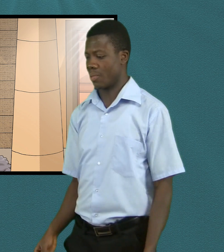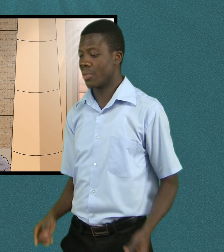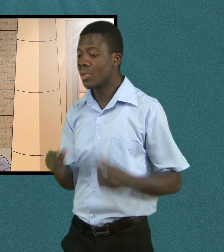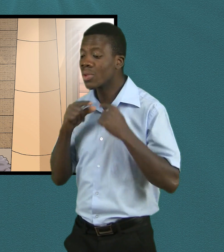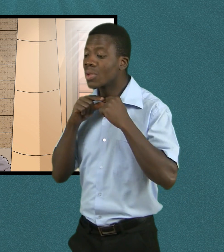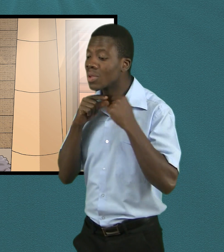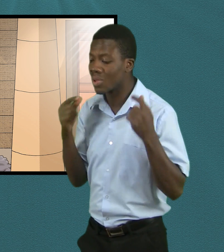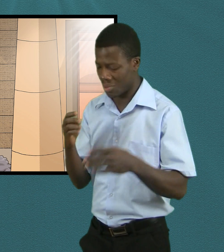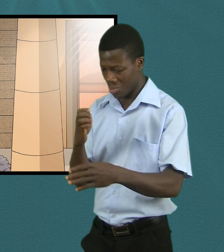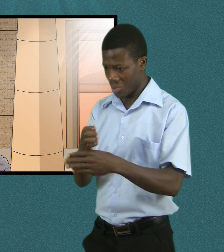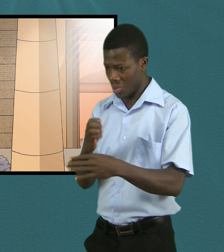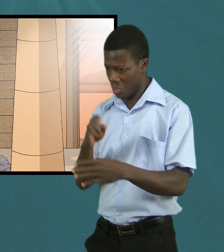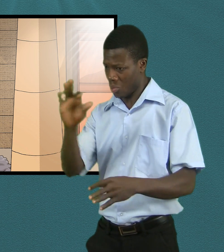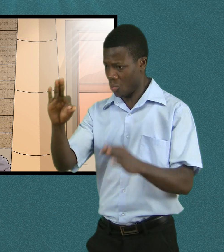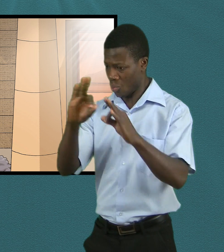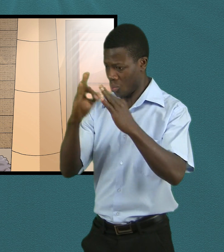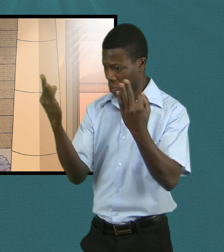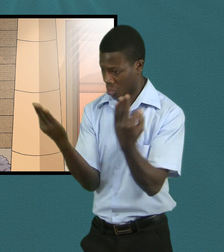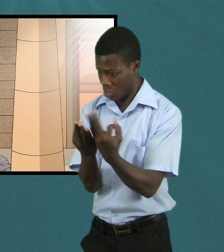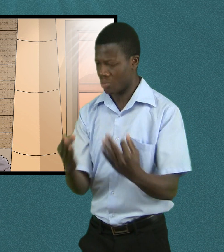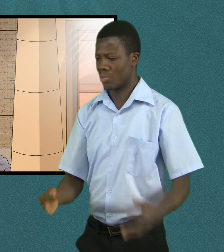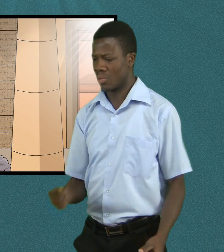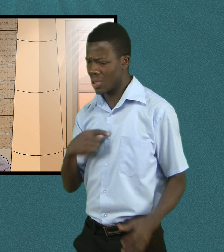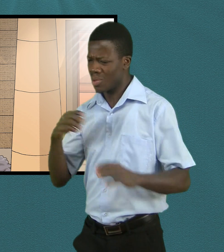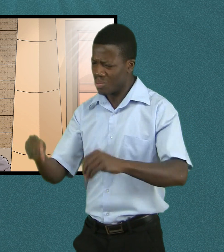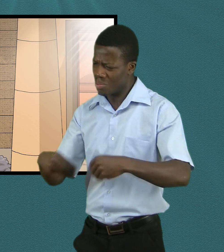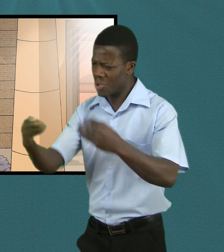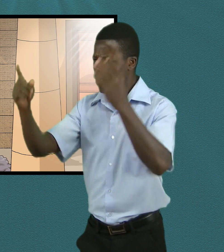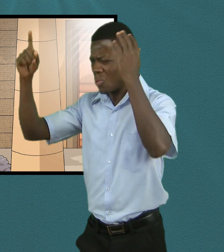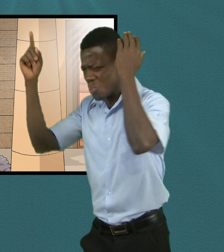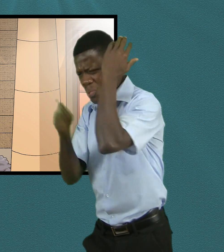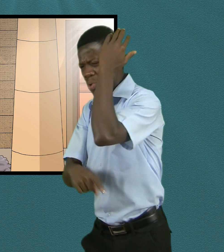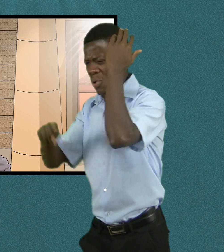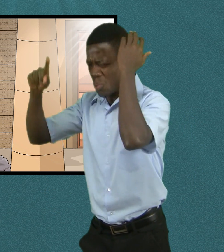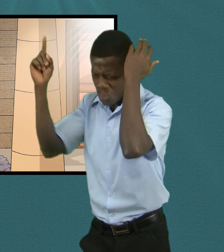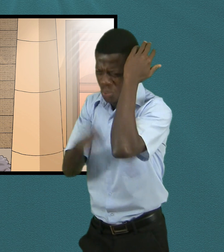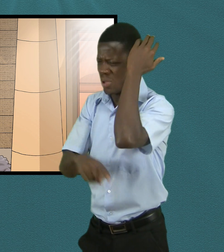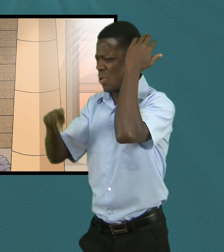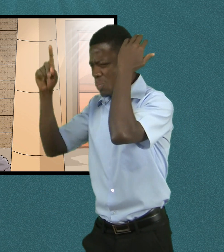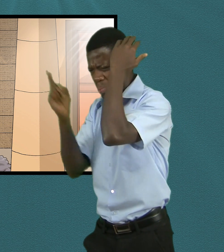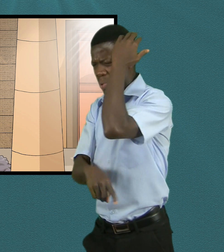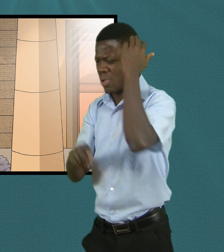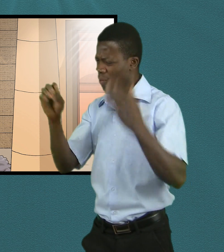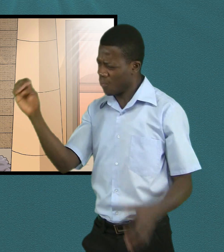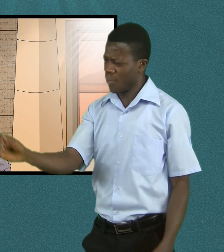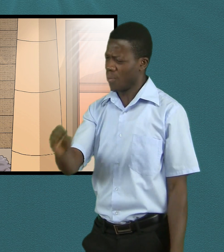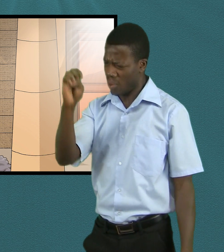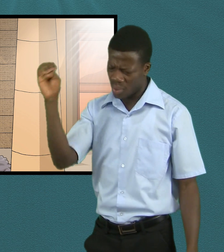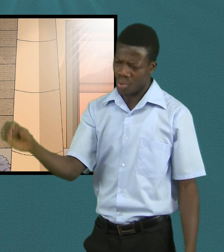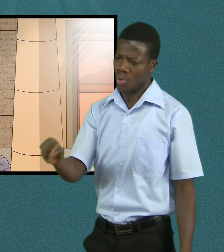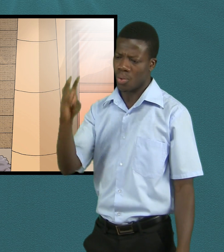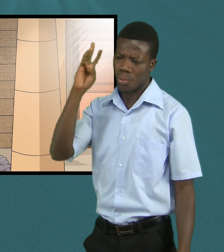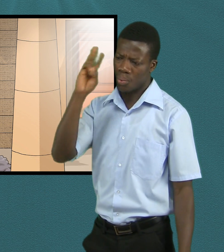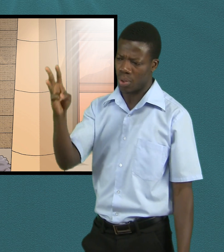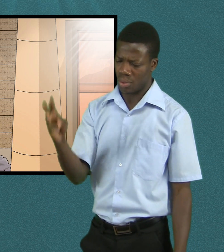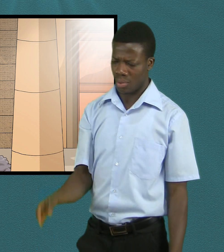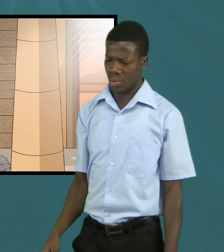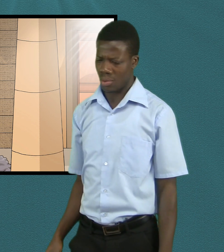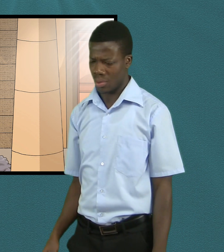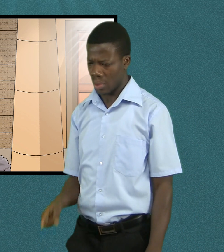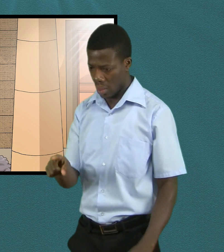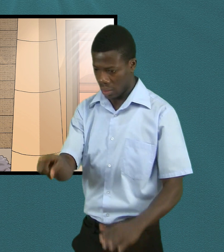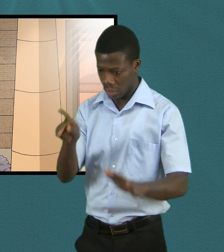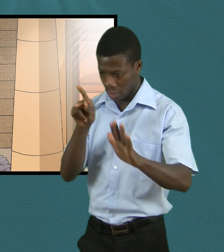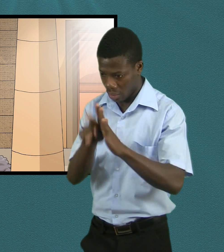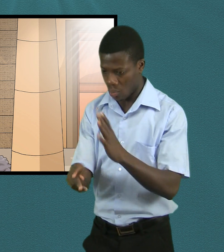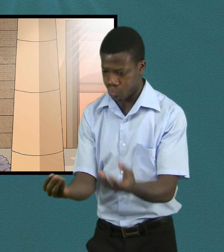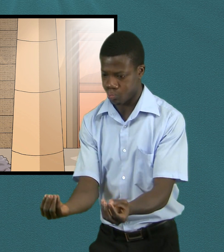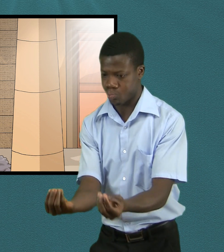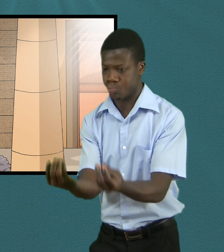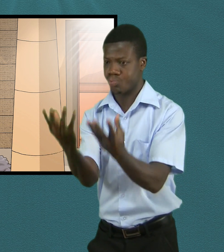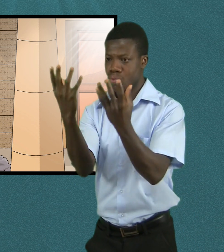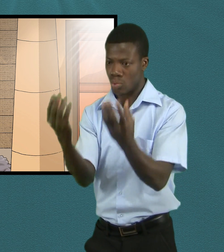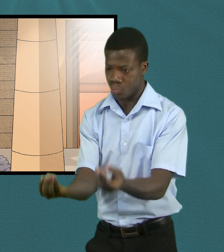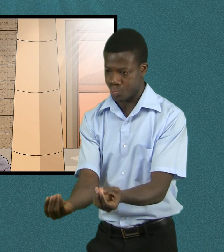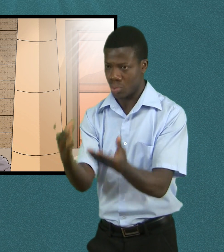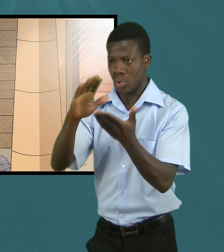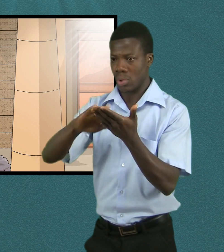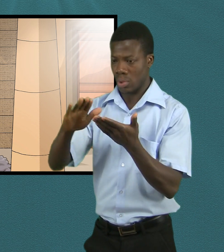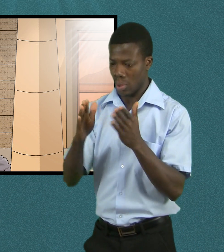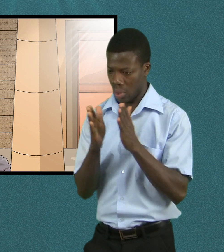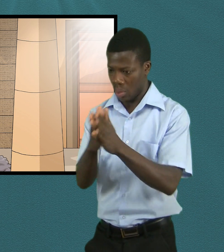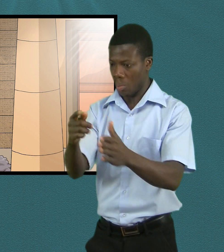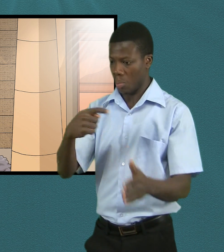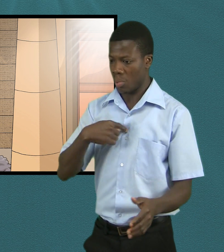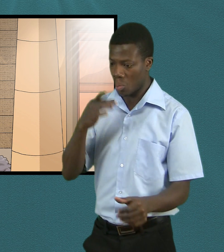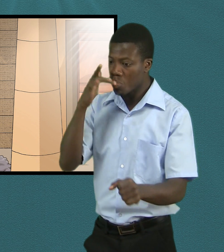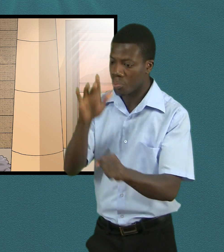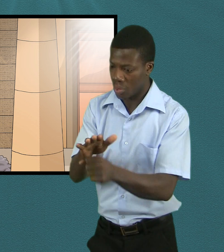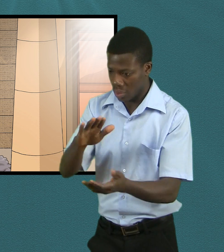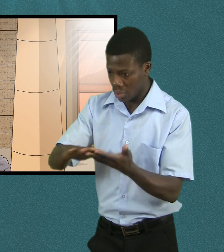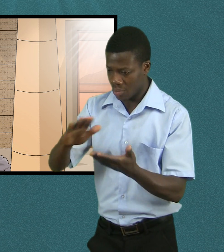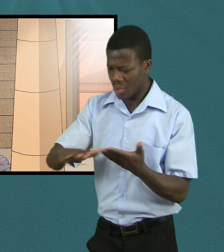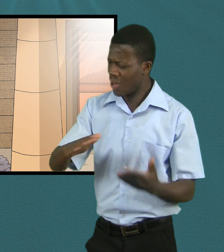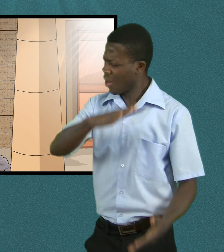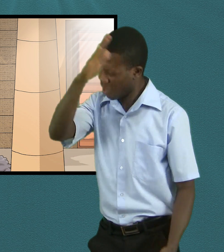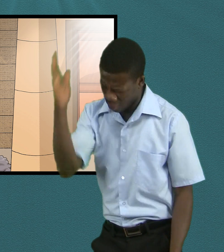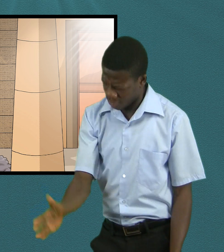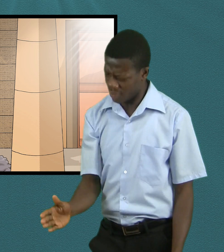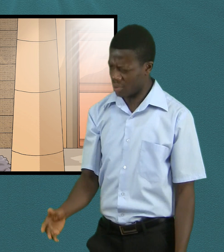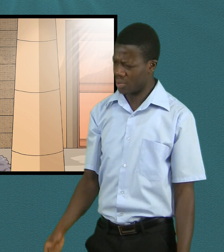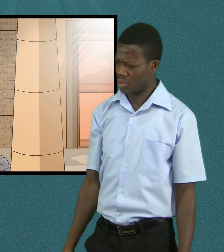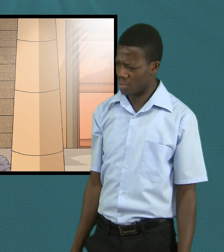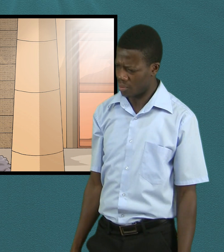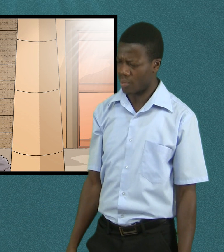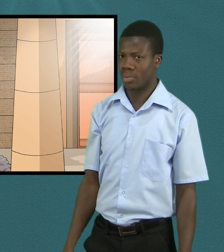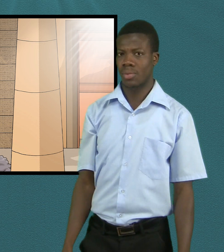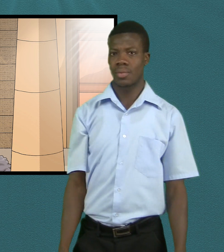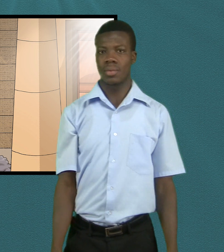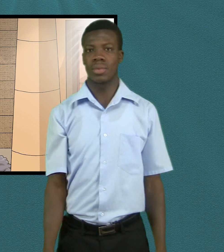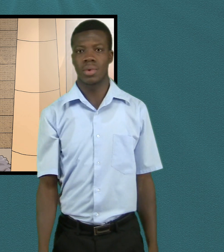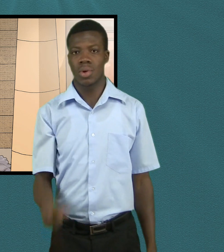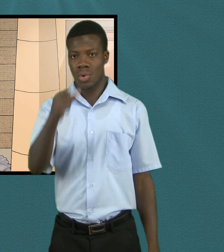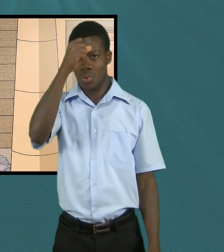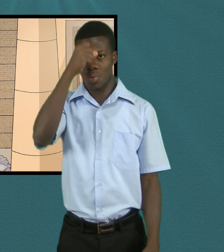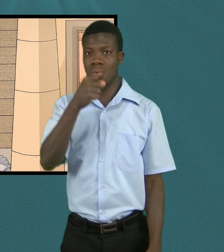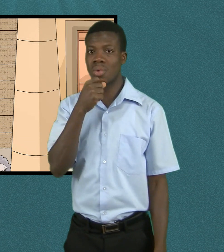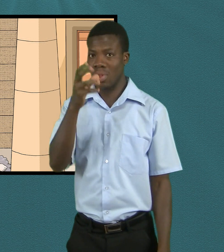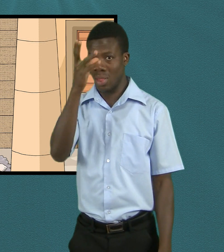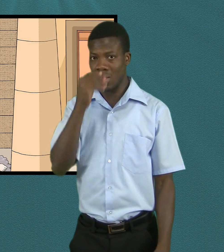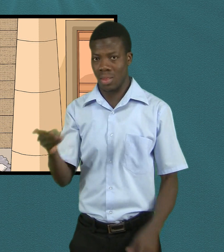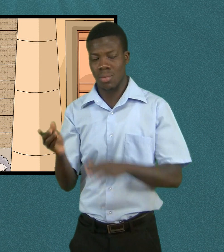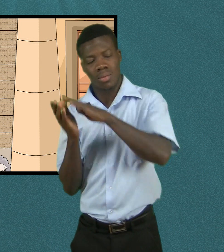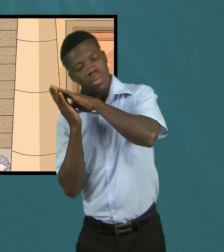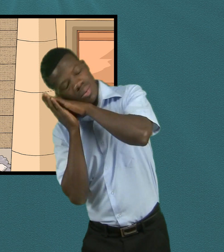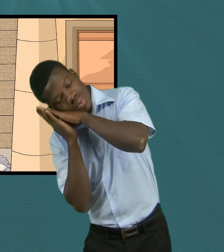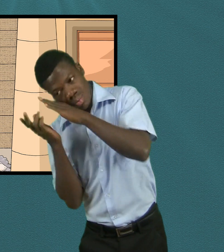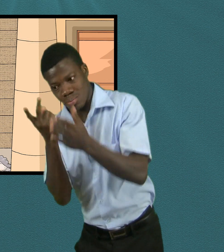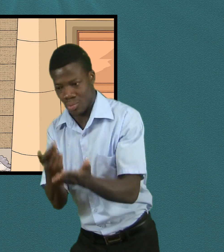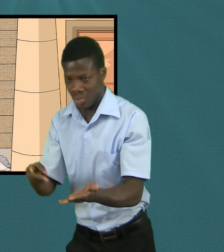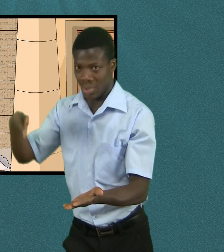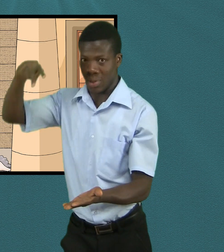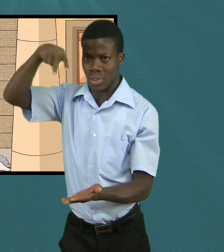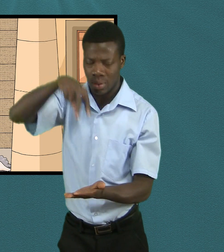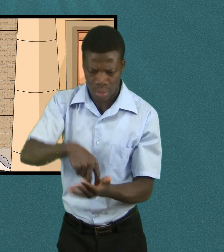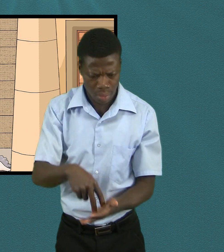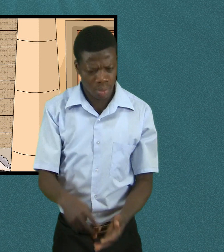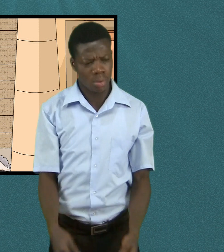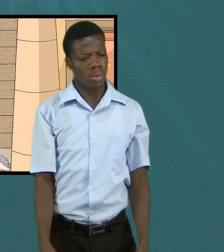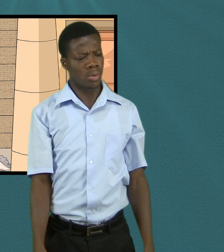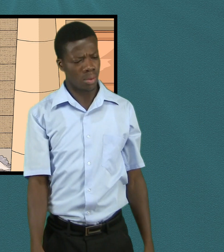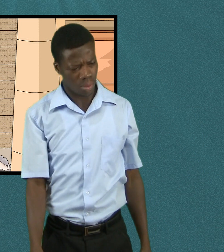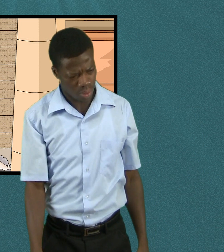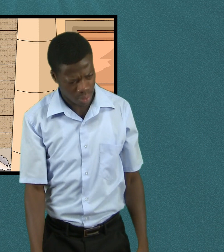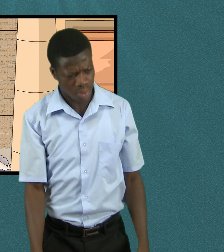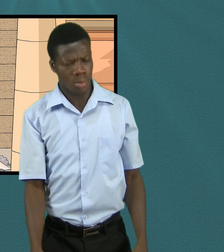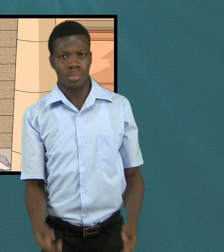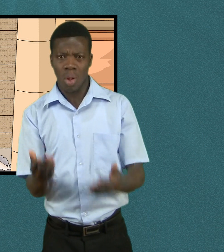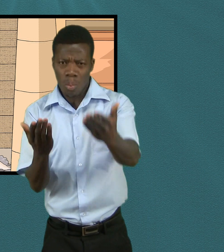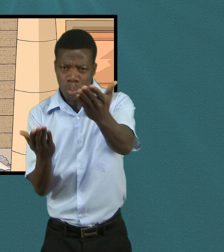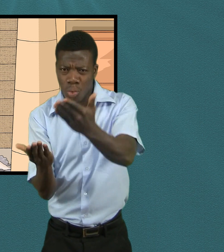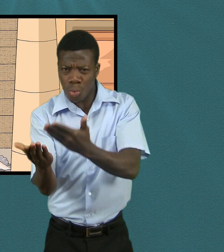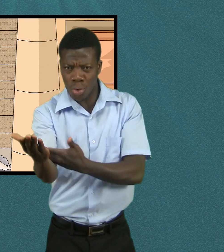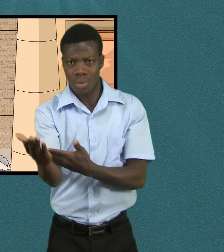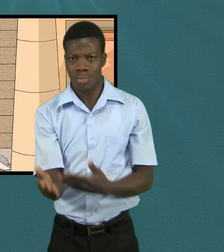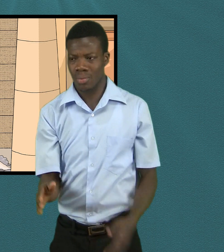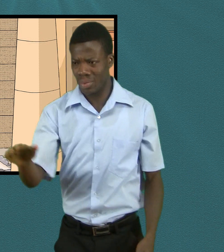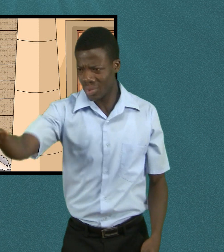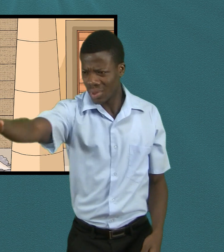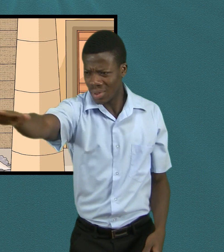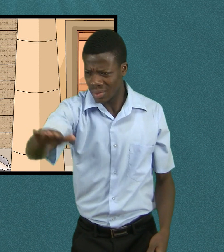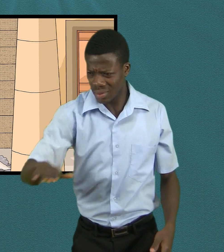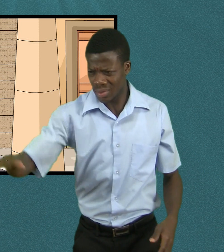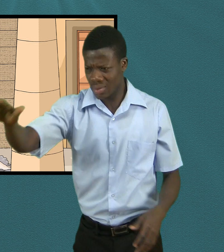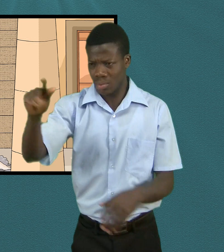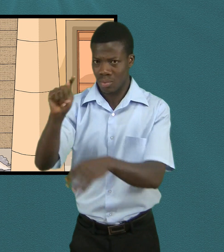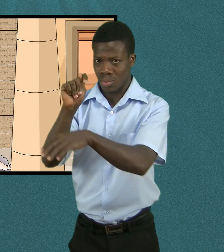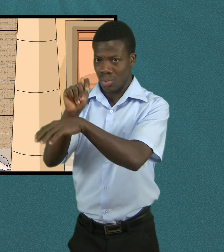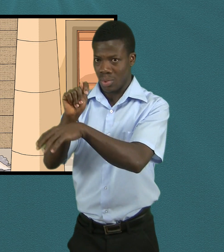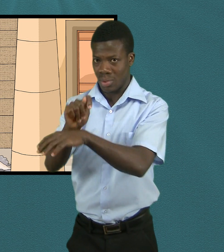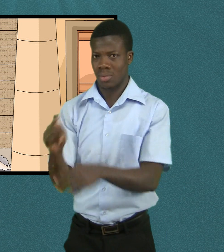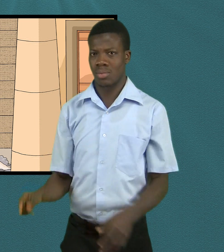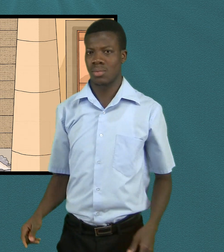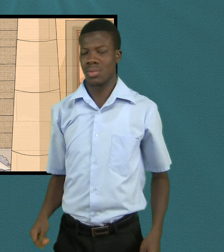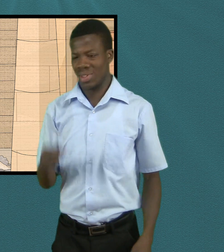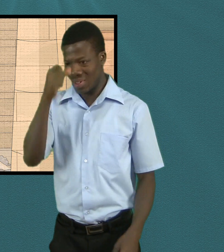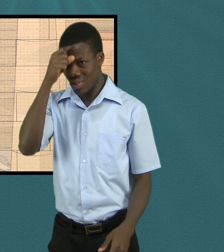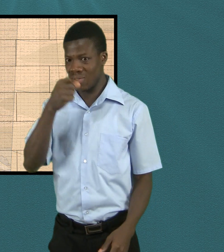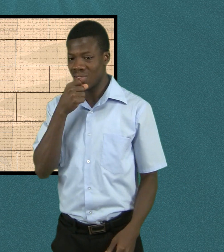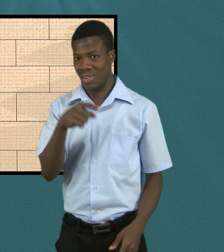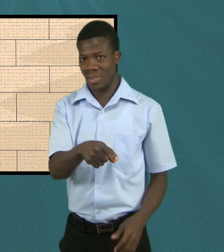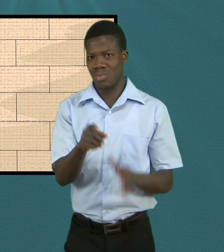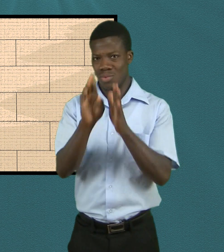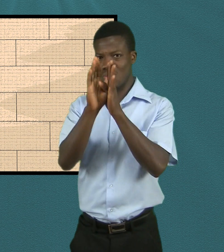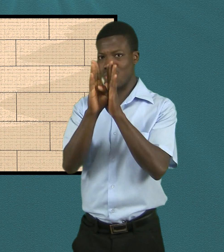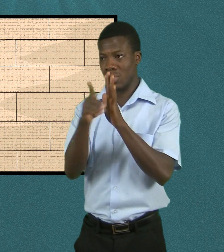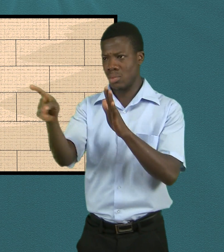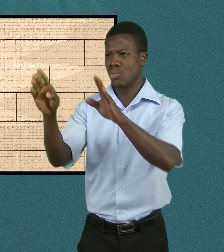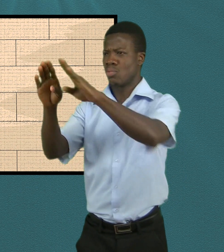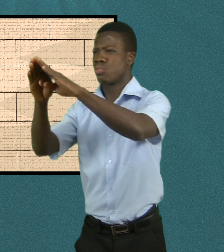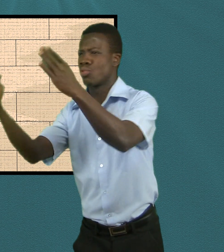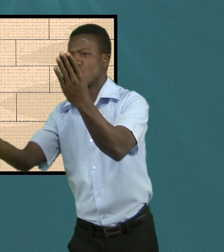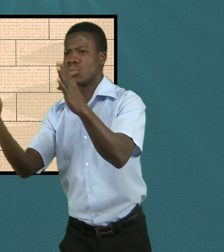Therefore I have sworn to the house of Eli, ‘The iniquity of Eli’s house shall never be atoned for by sacrifice or offering.’” Samuel lay down until the morning;